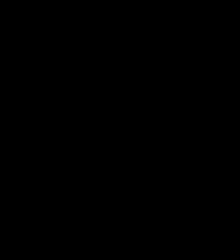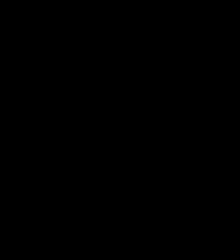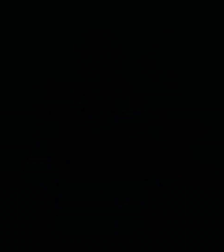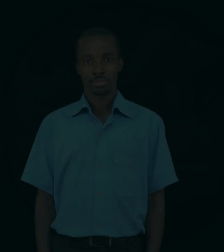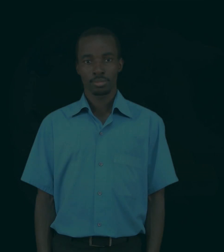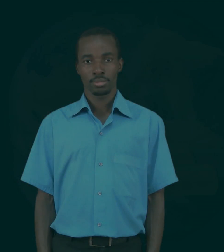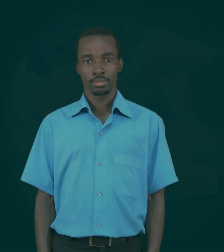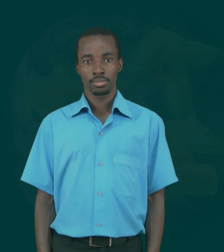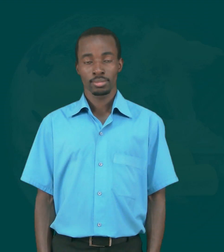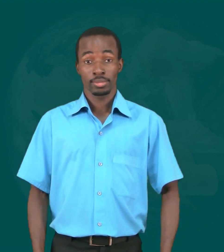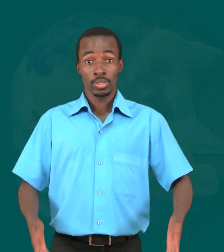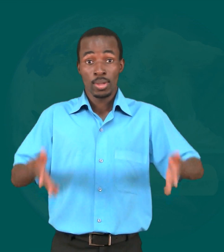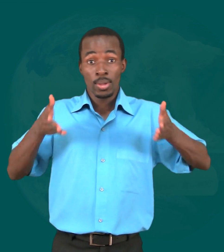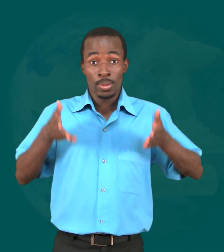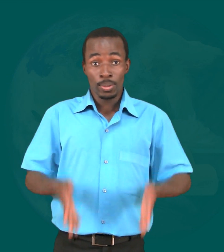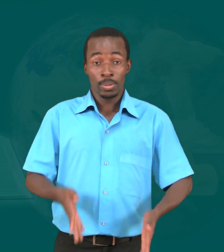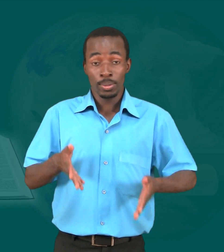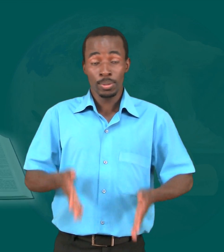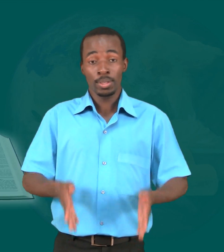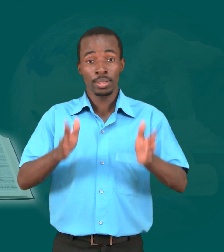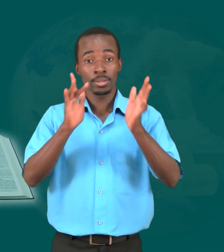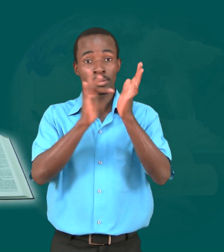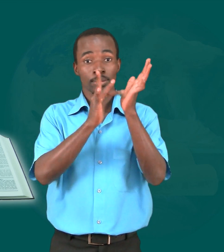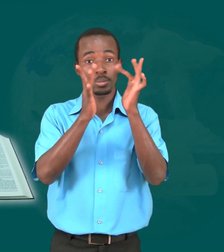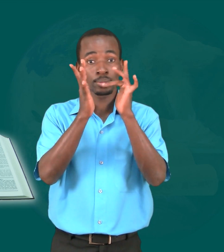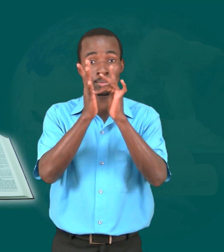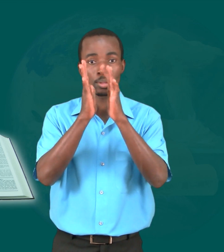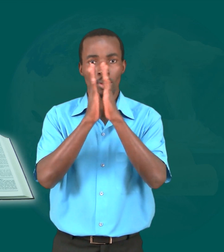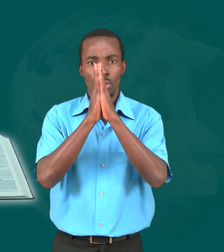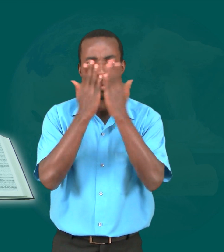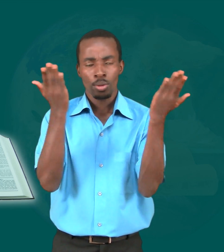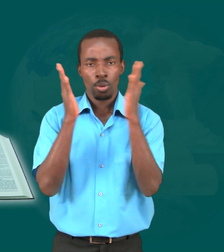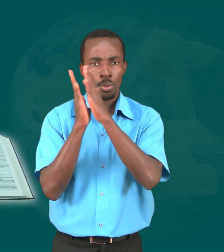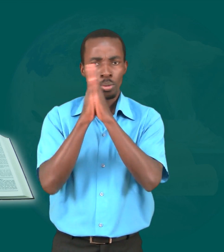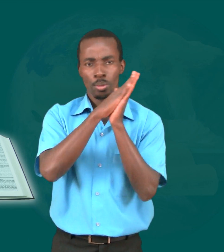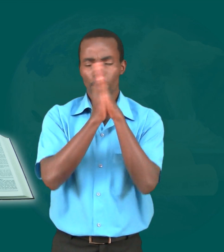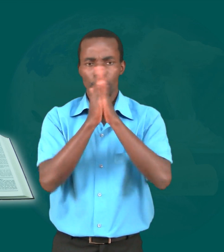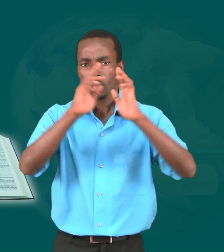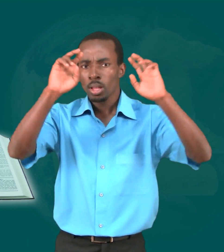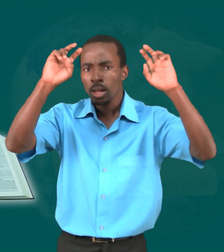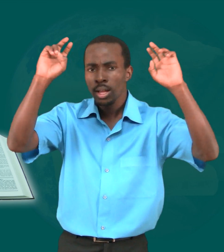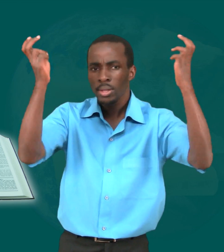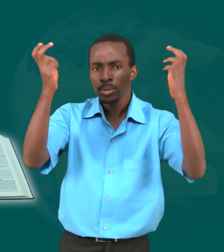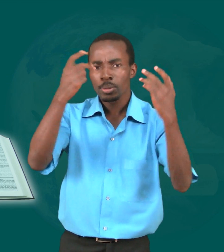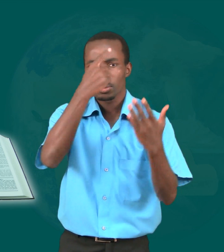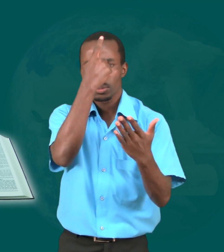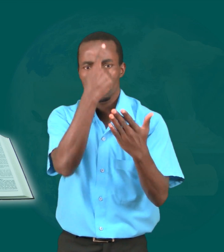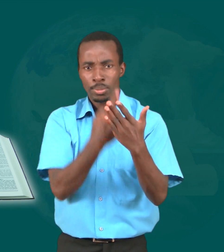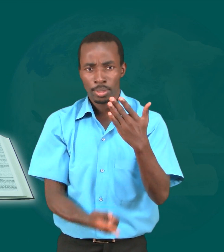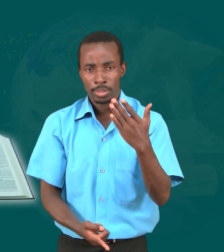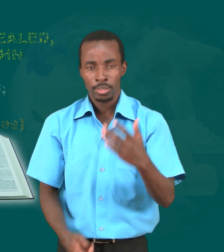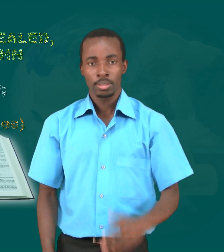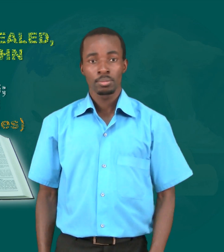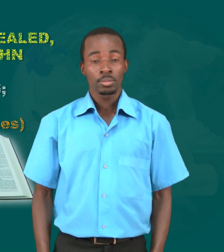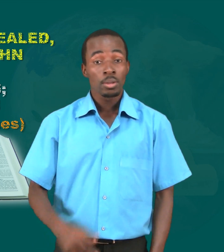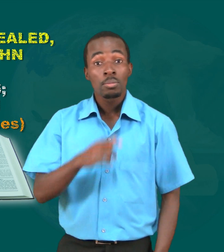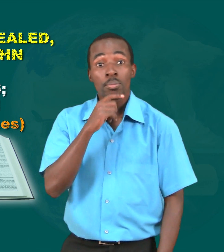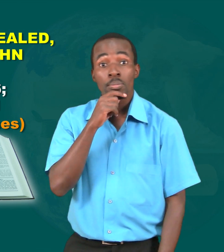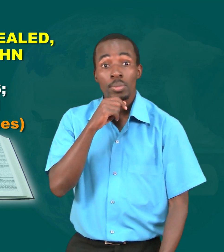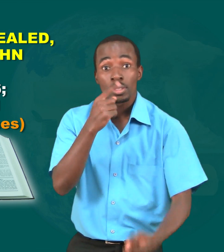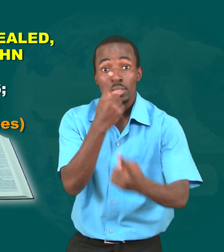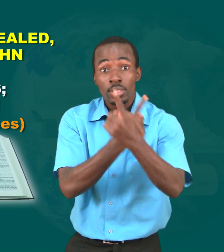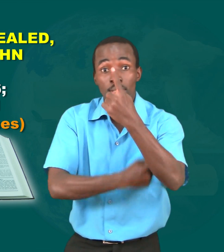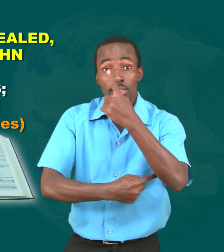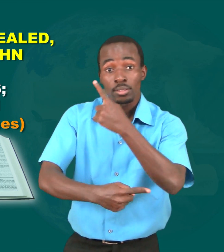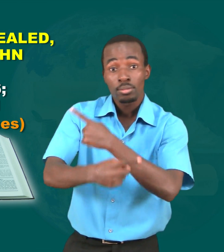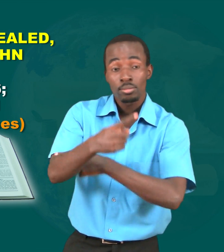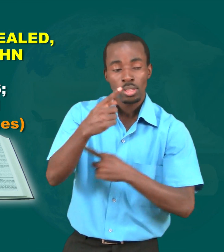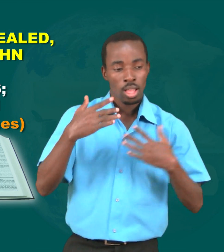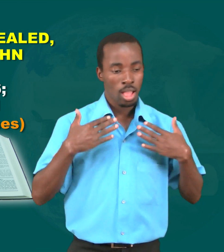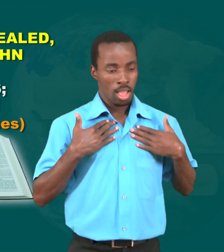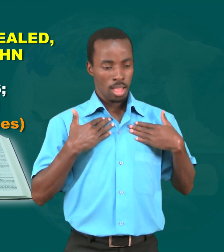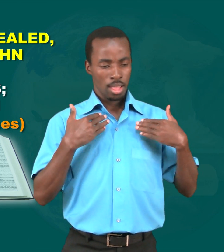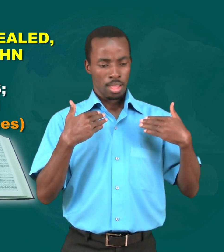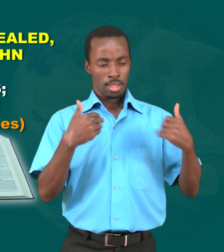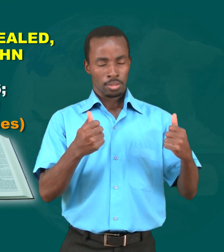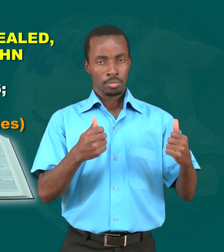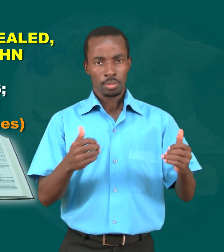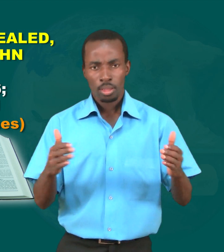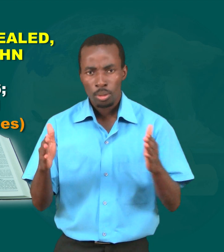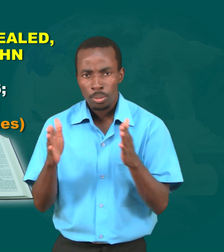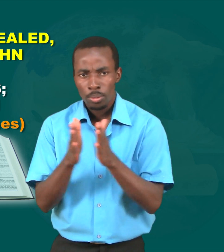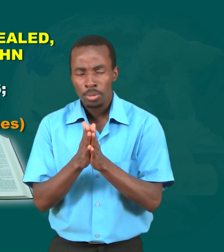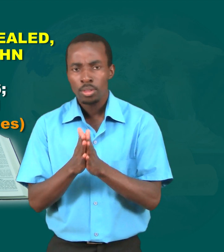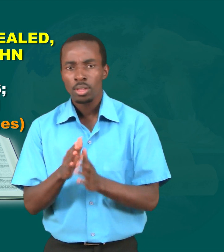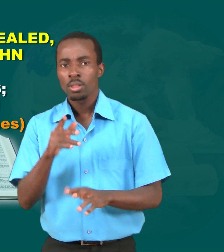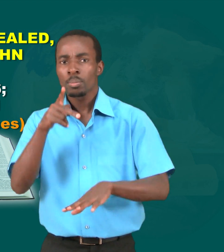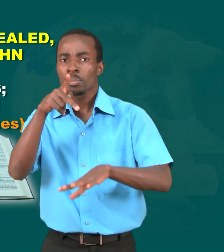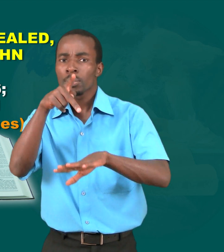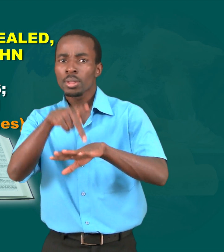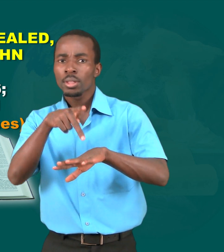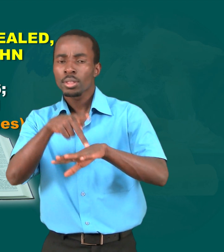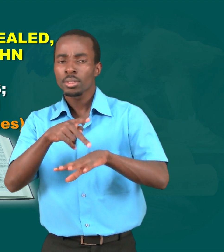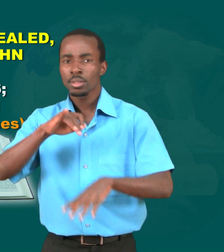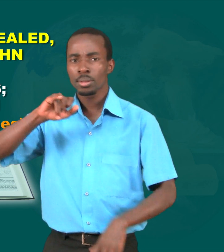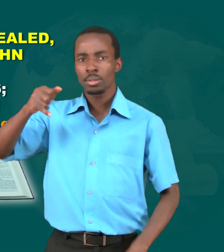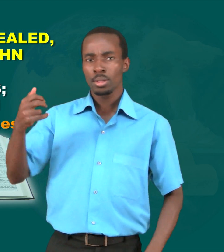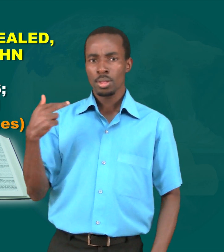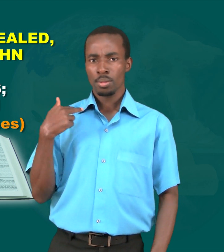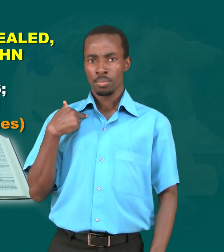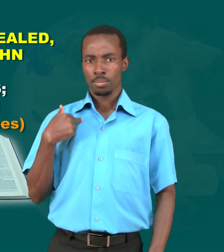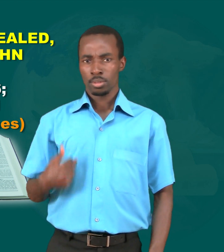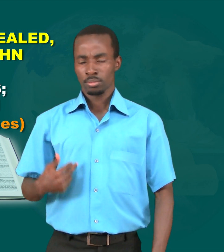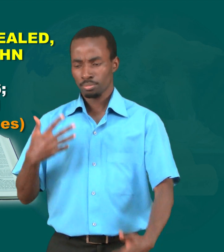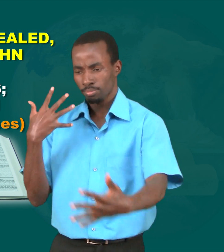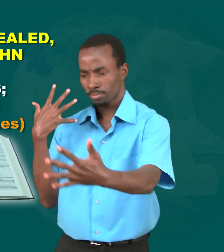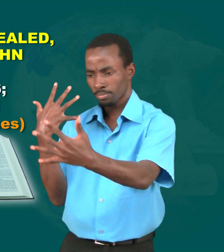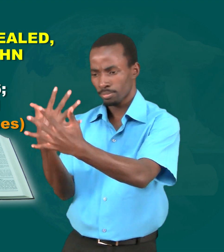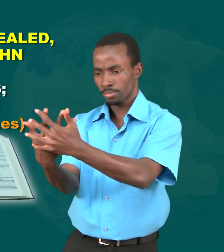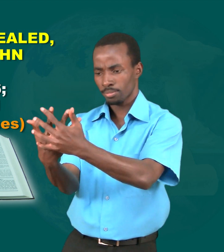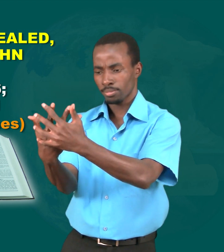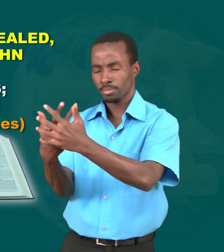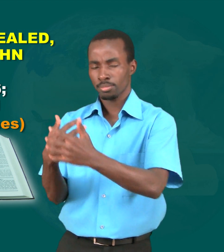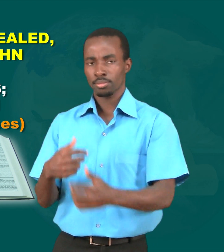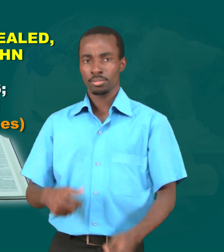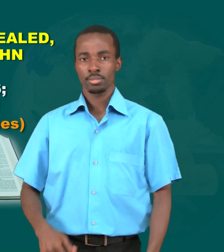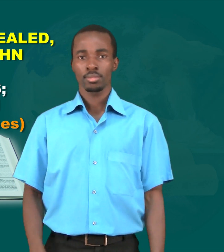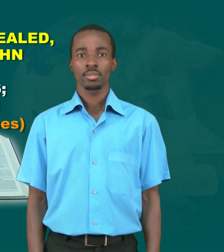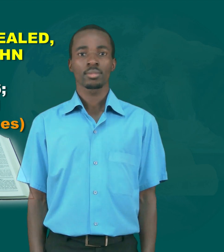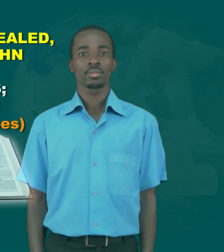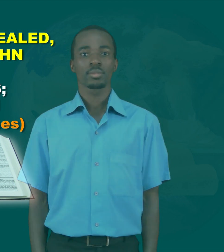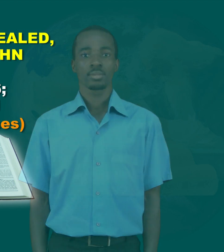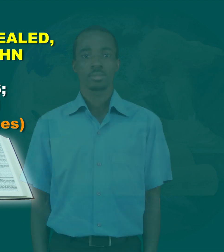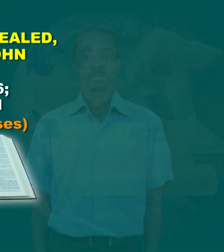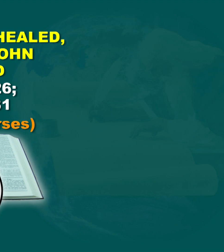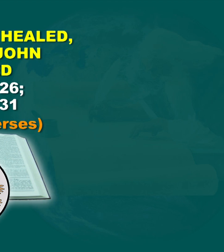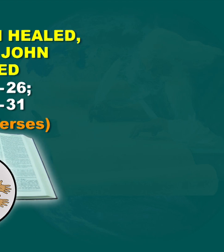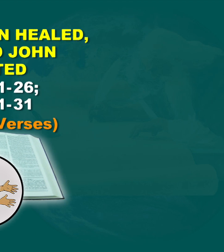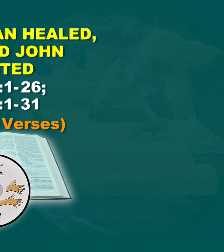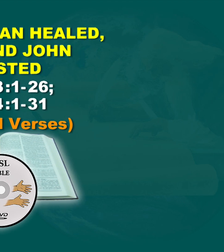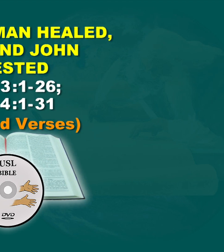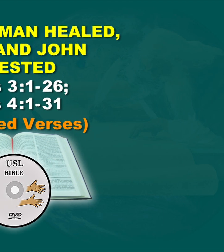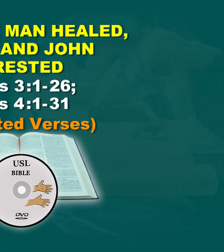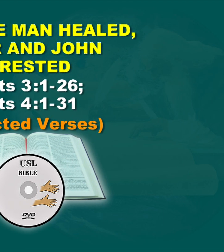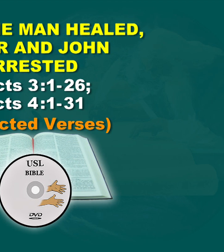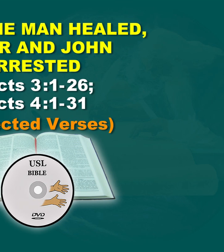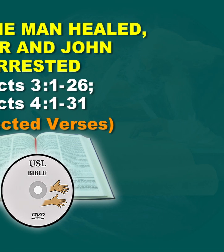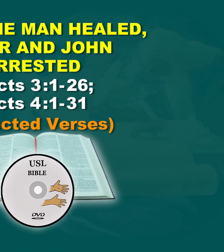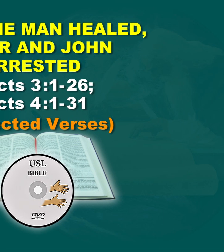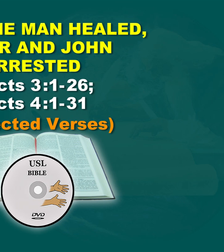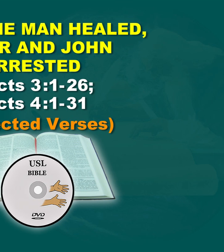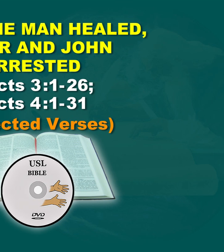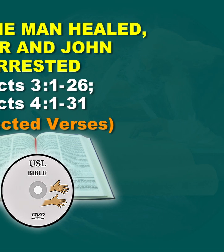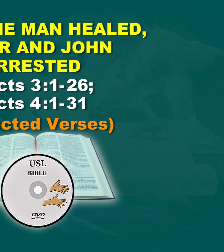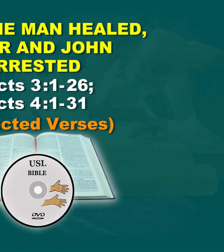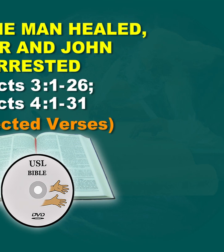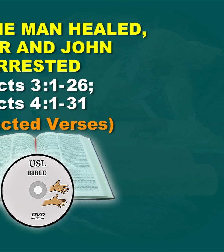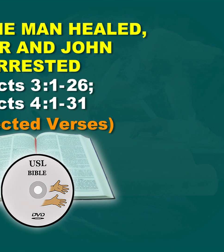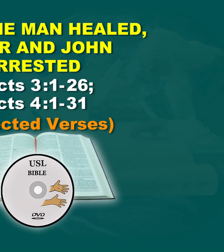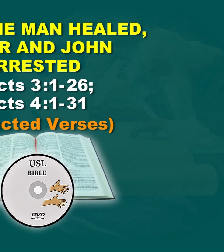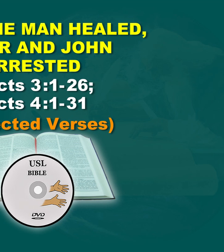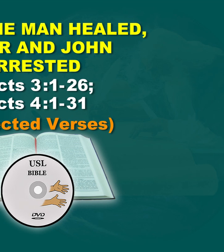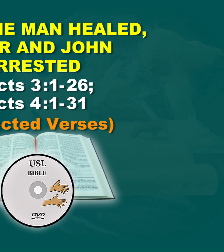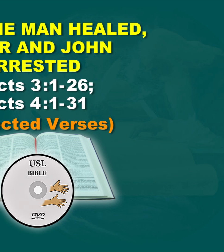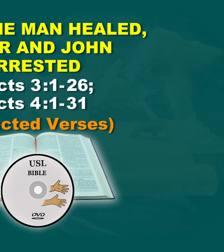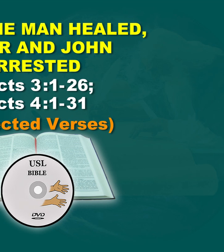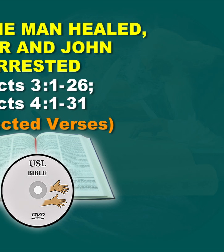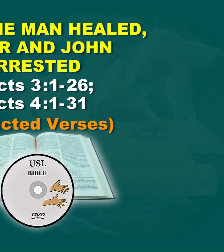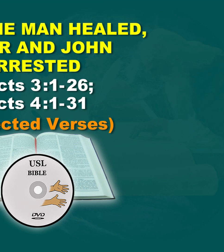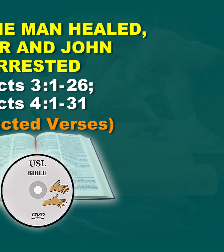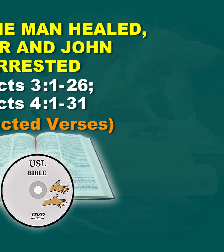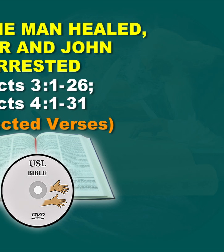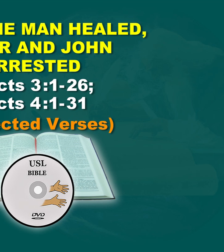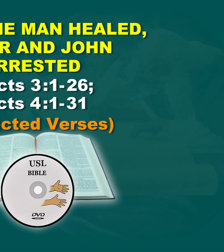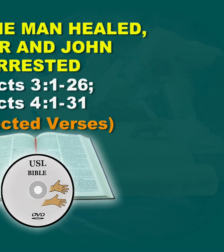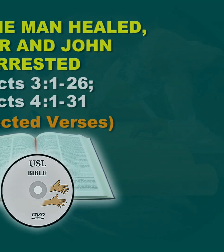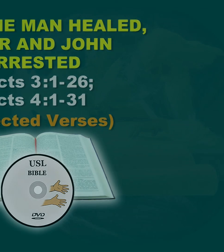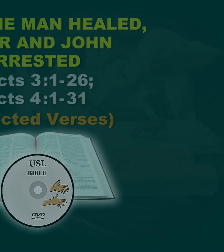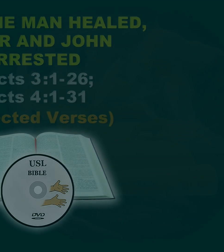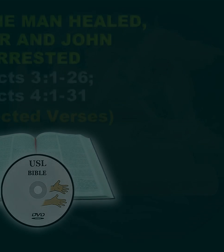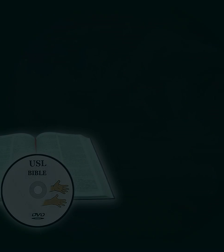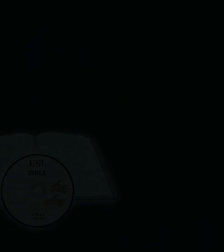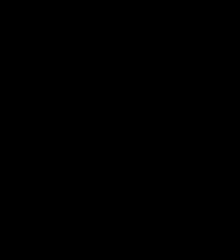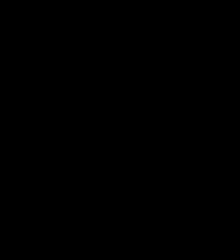The lame man healed - Peter and John arrested